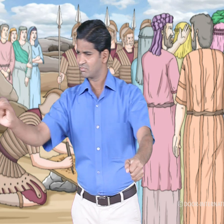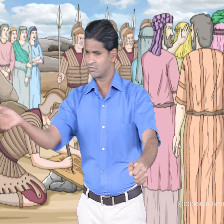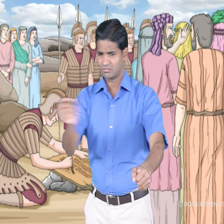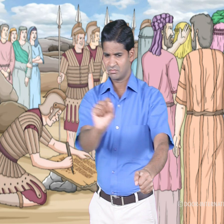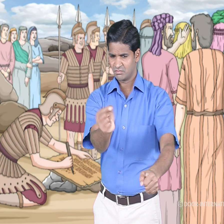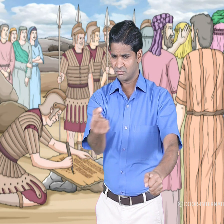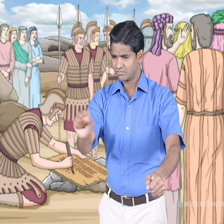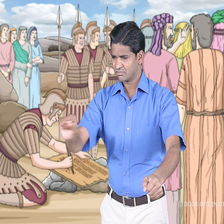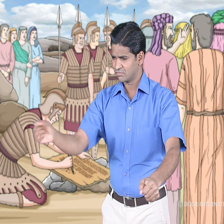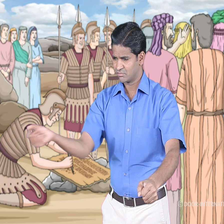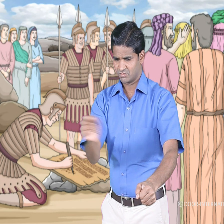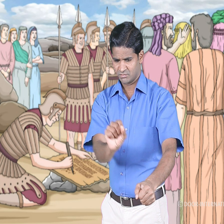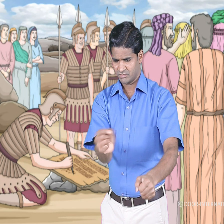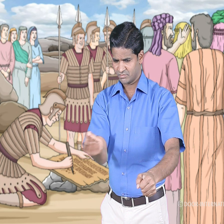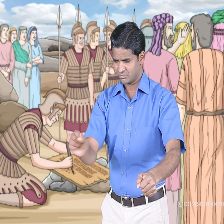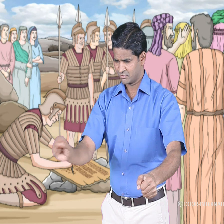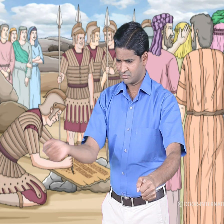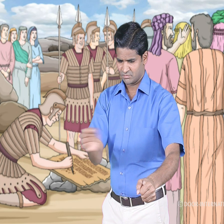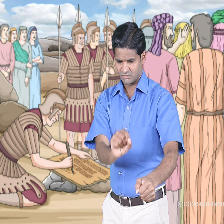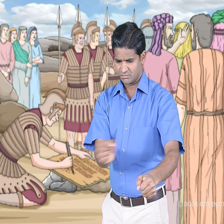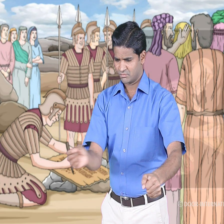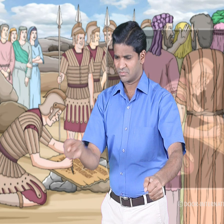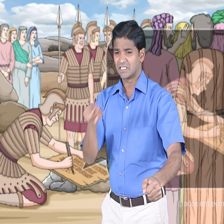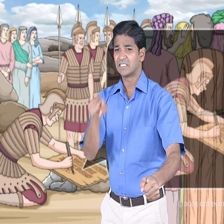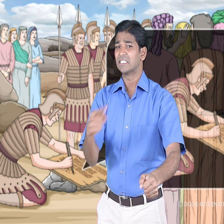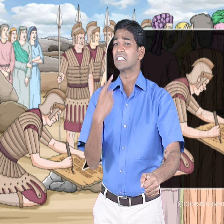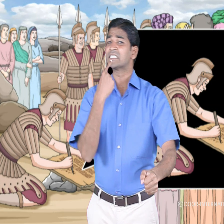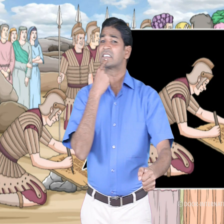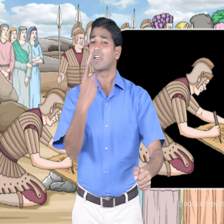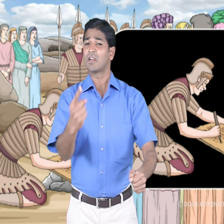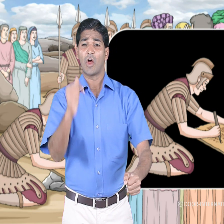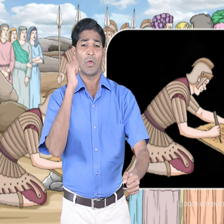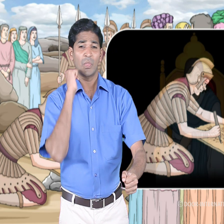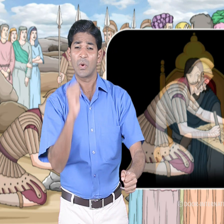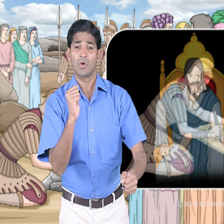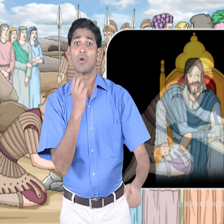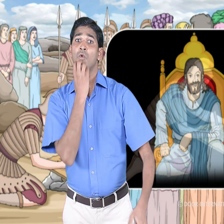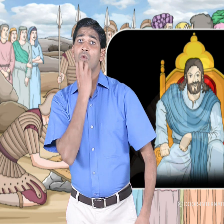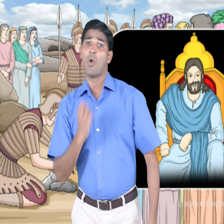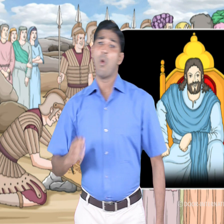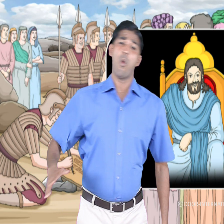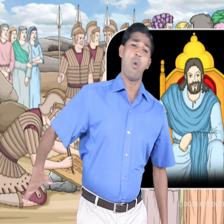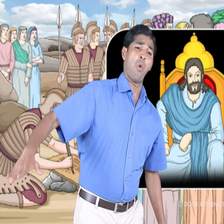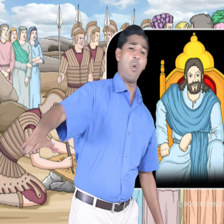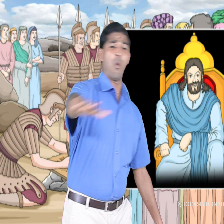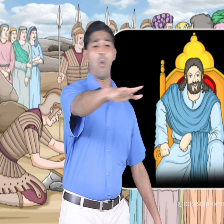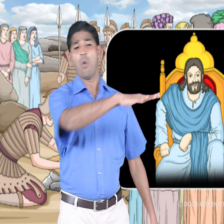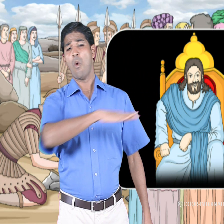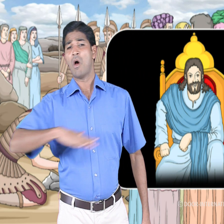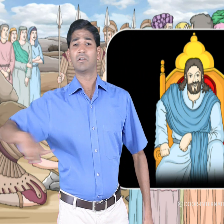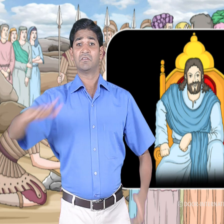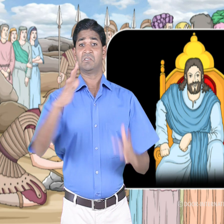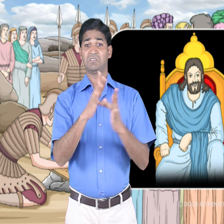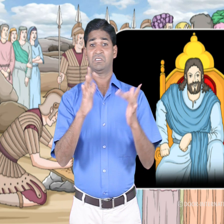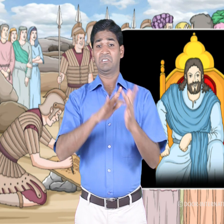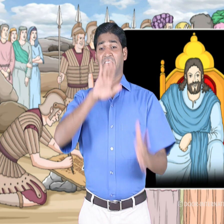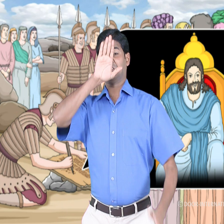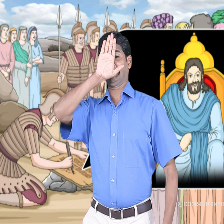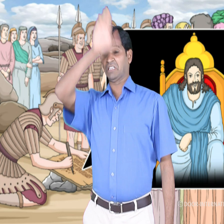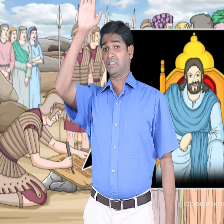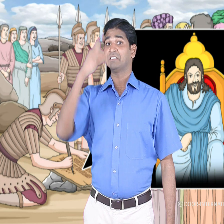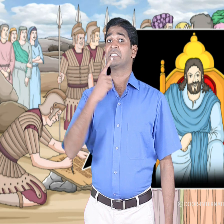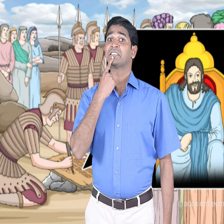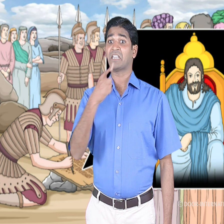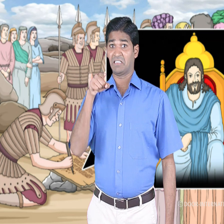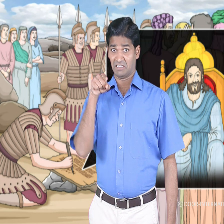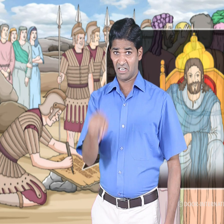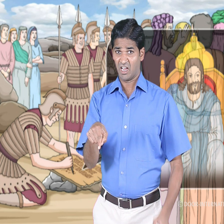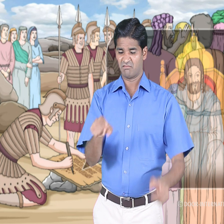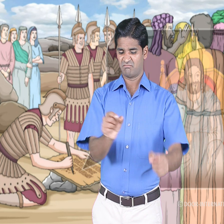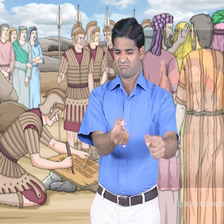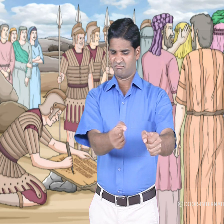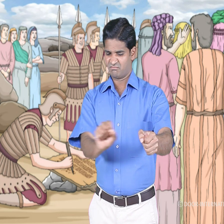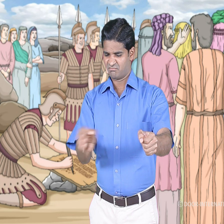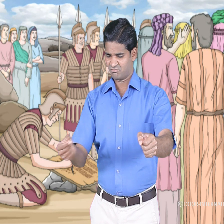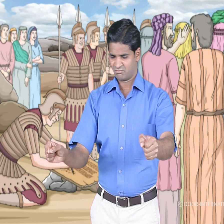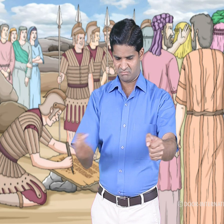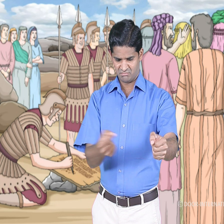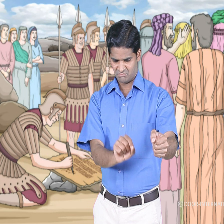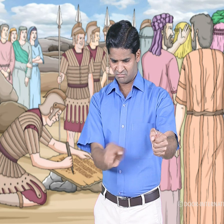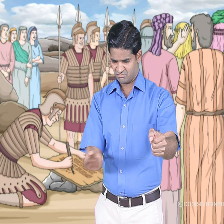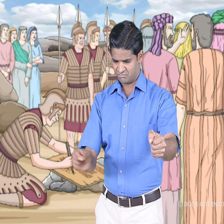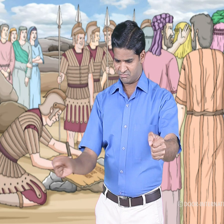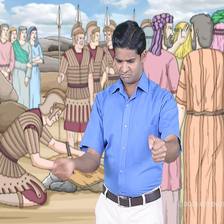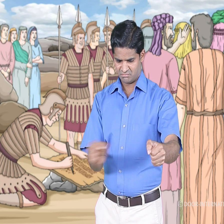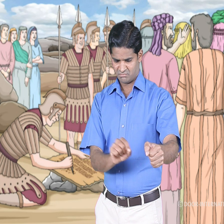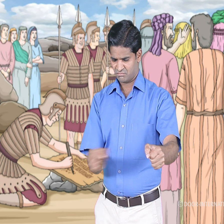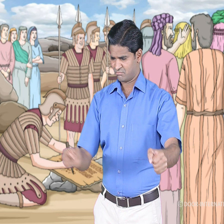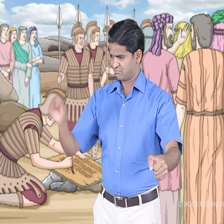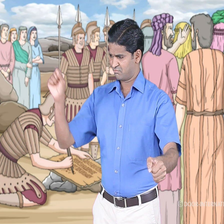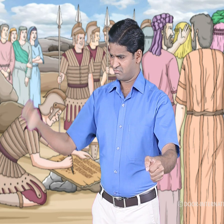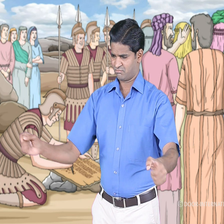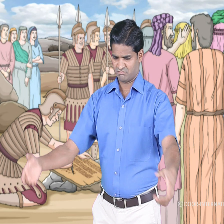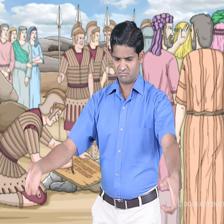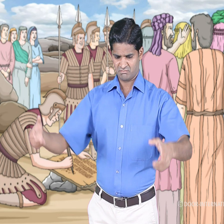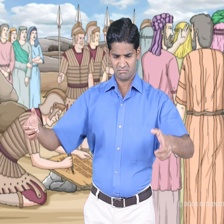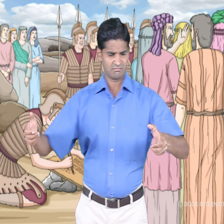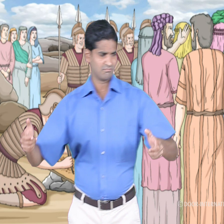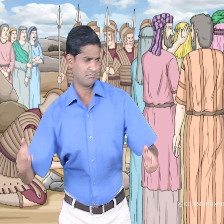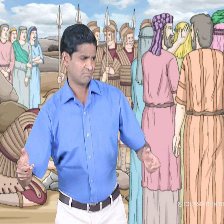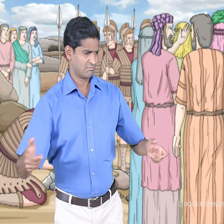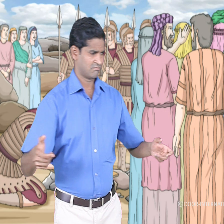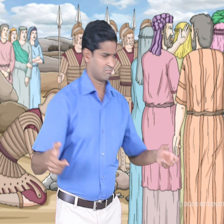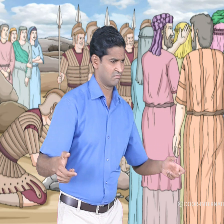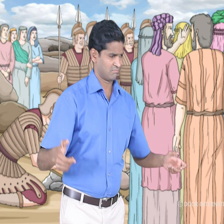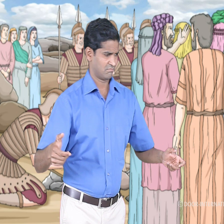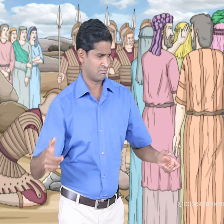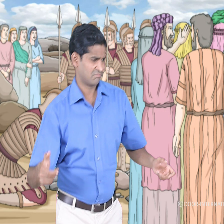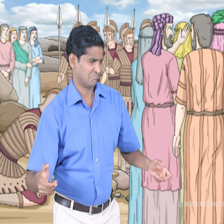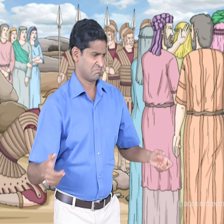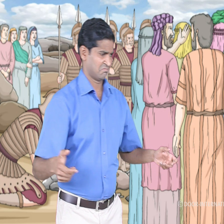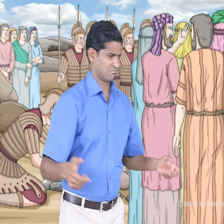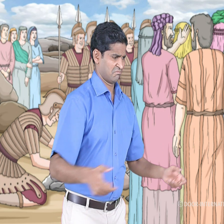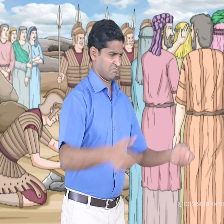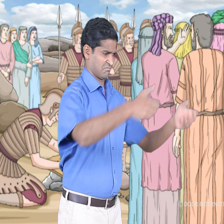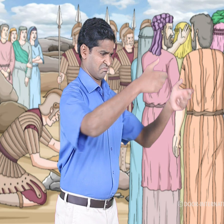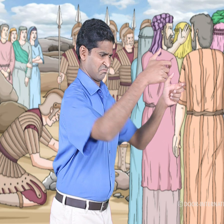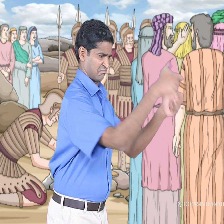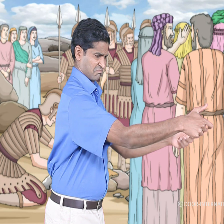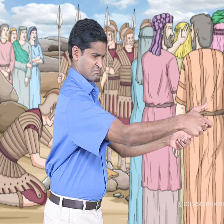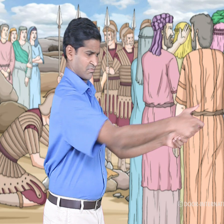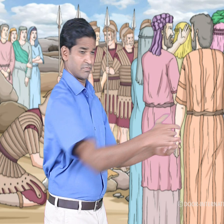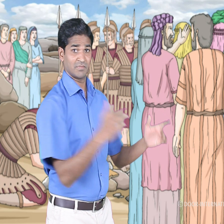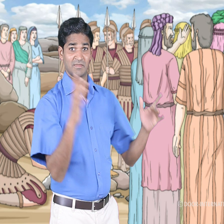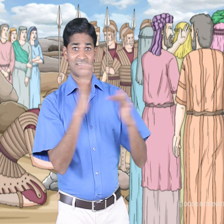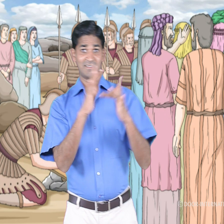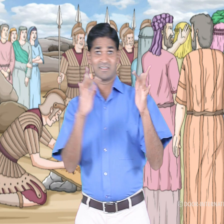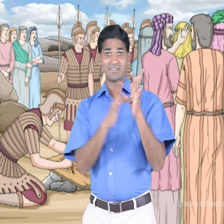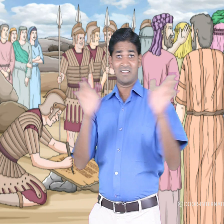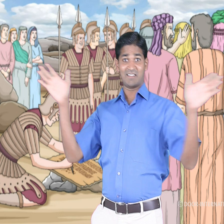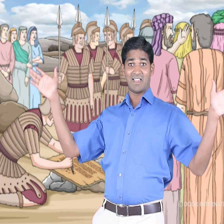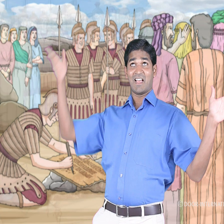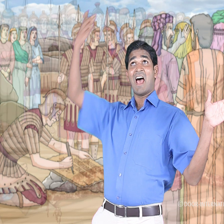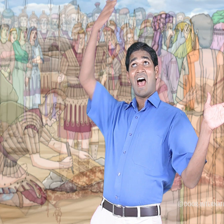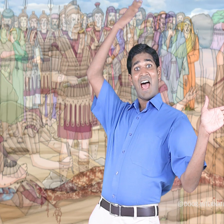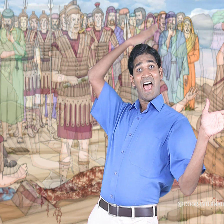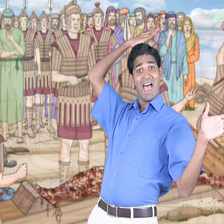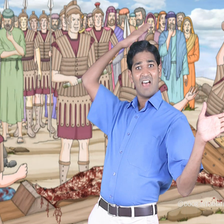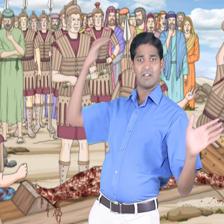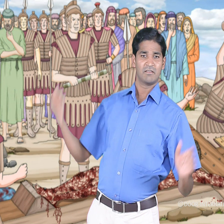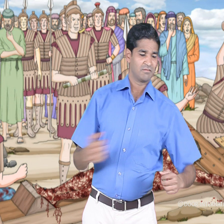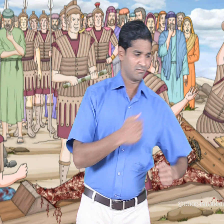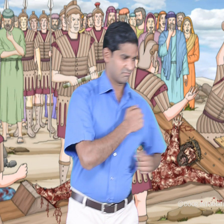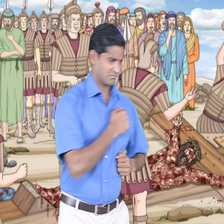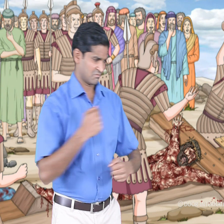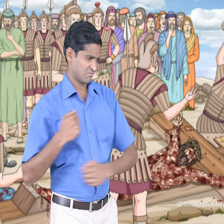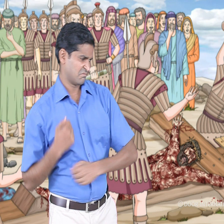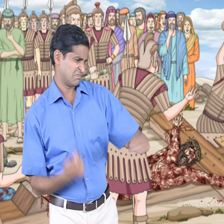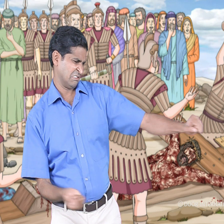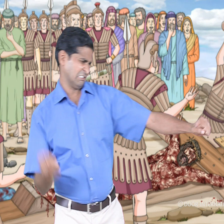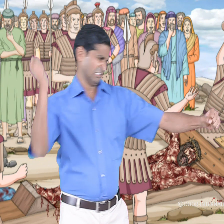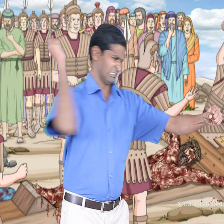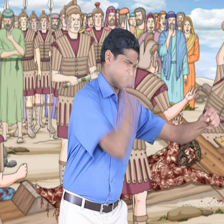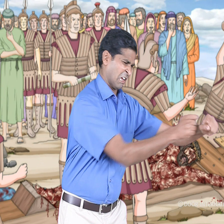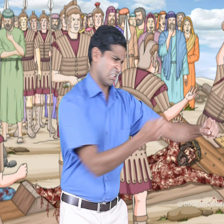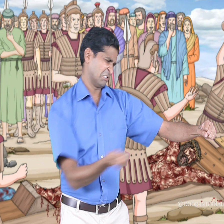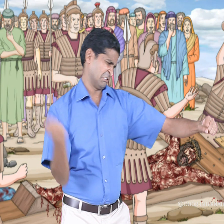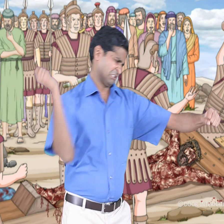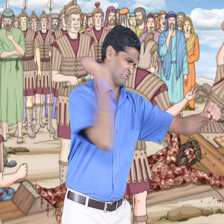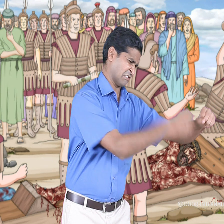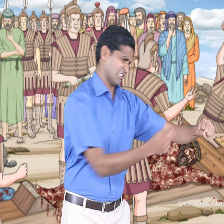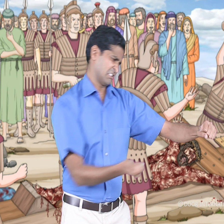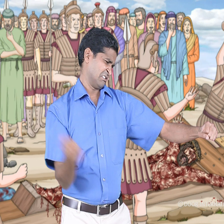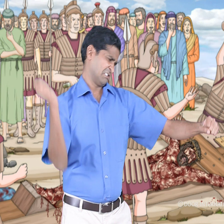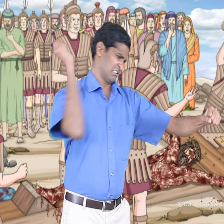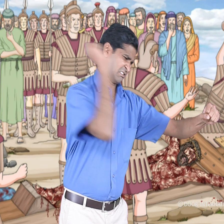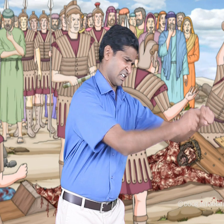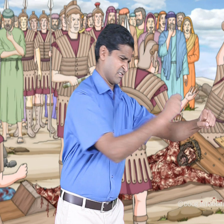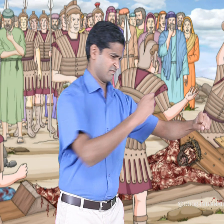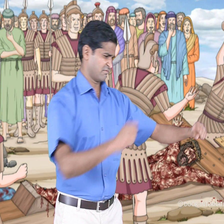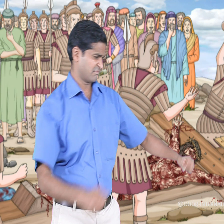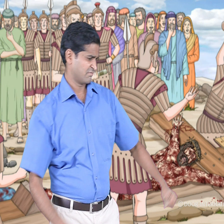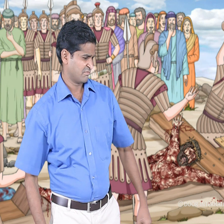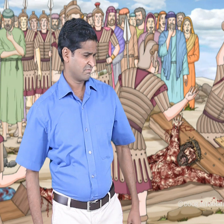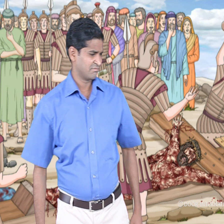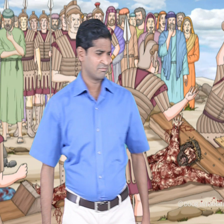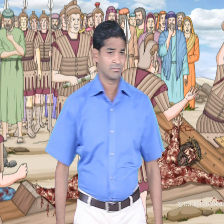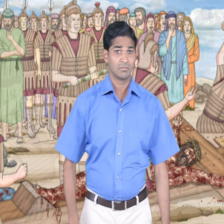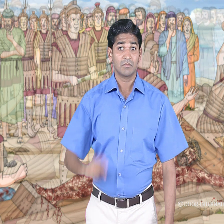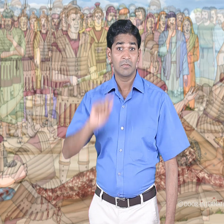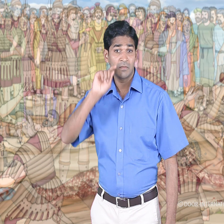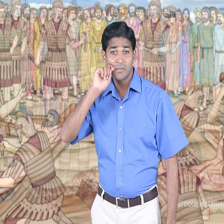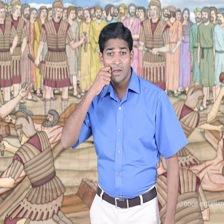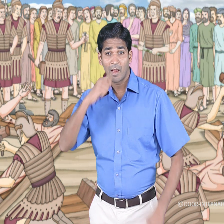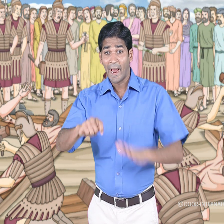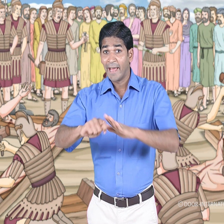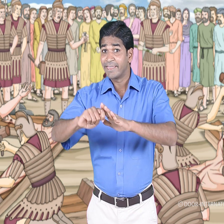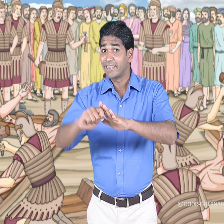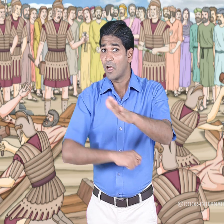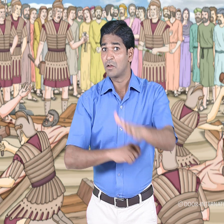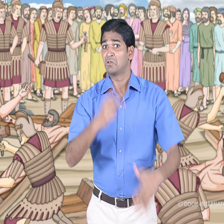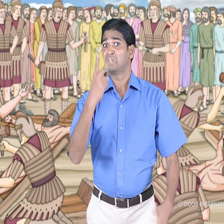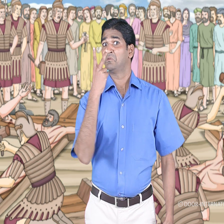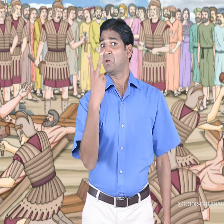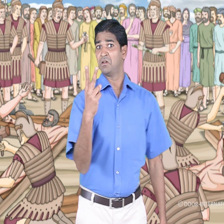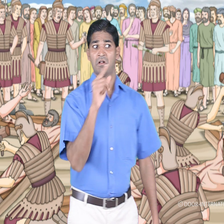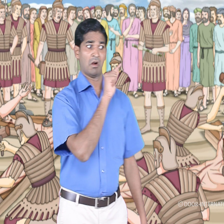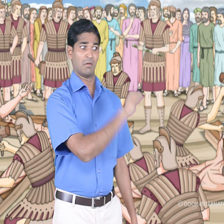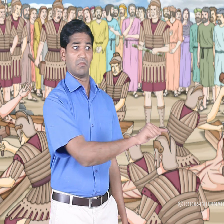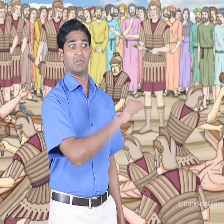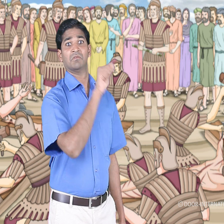Above His head they posted the written charge against Him: THIS IS JESUS, THE KING OF THE JEWS.